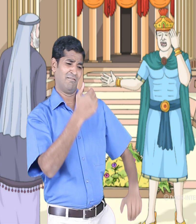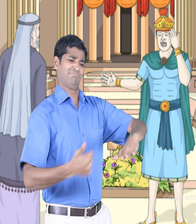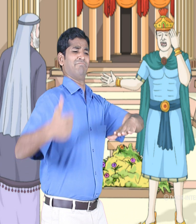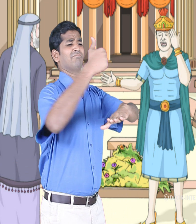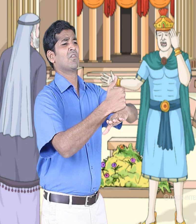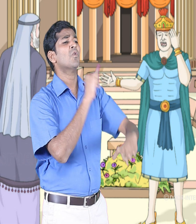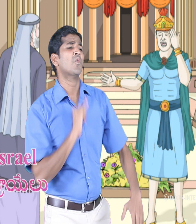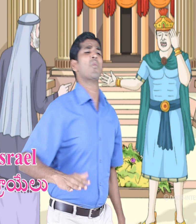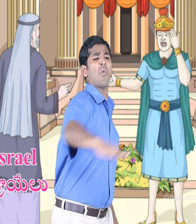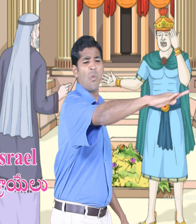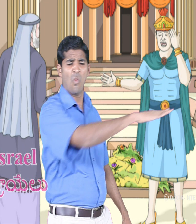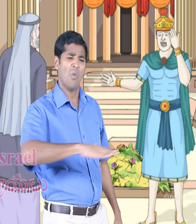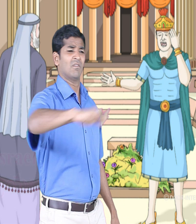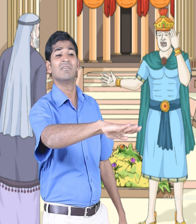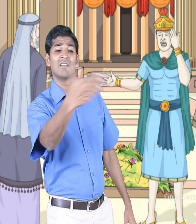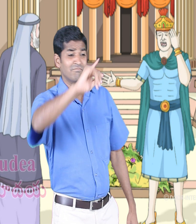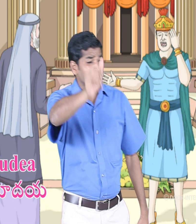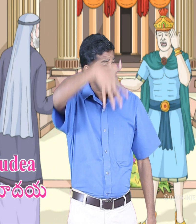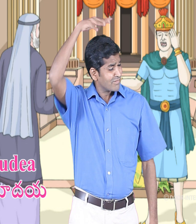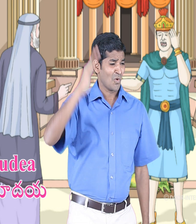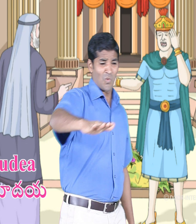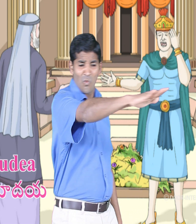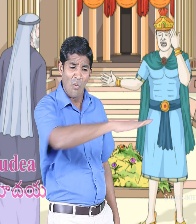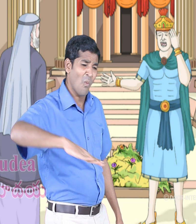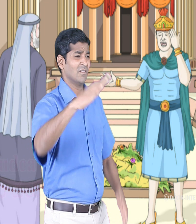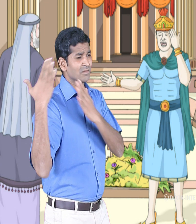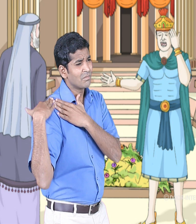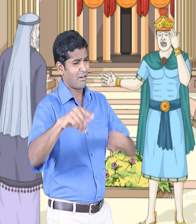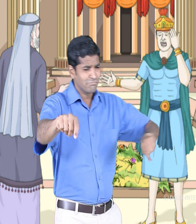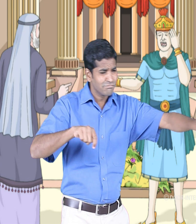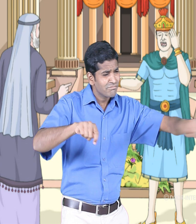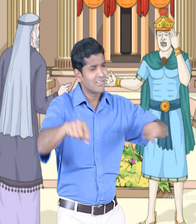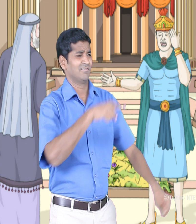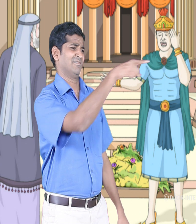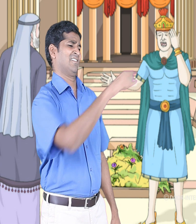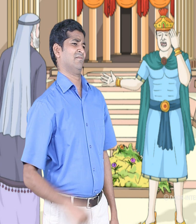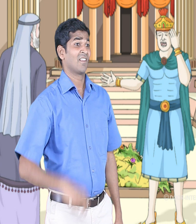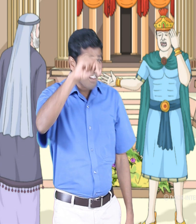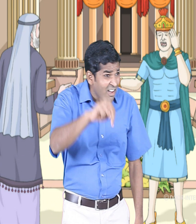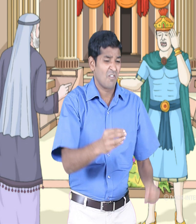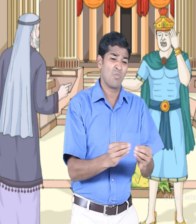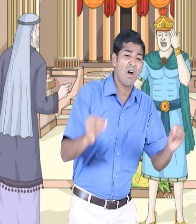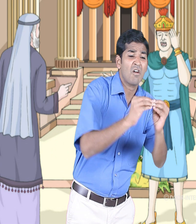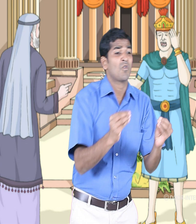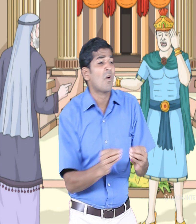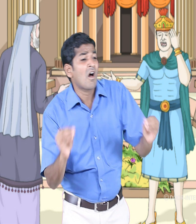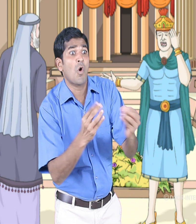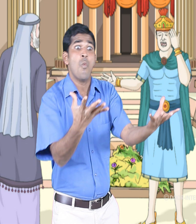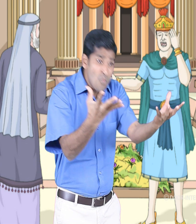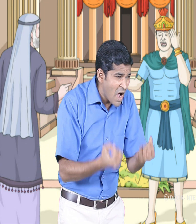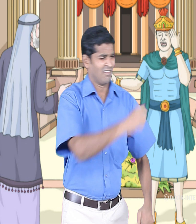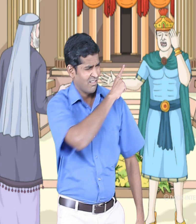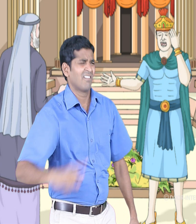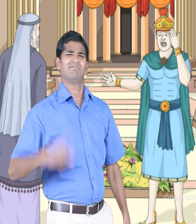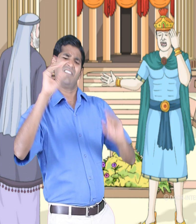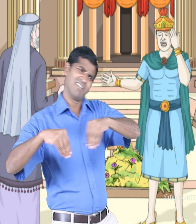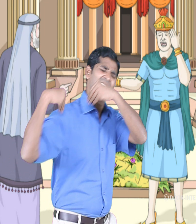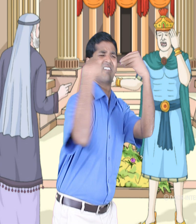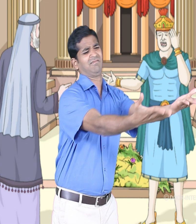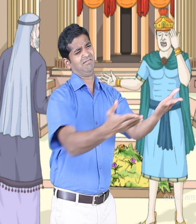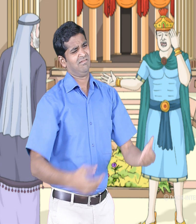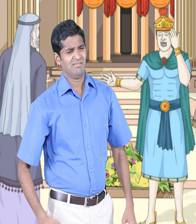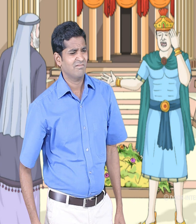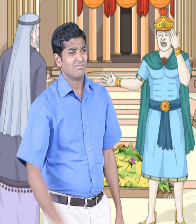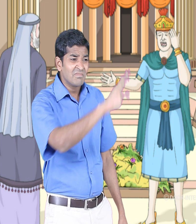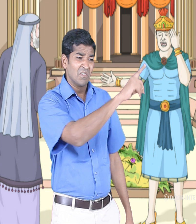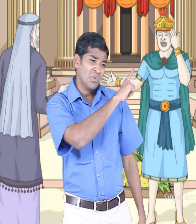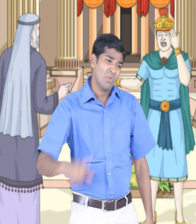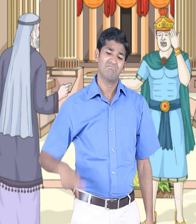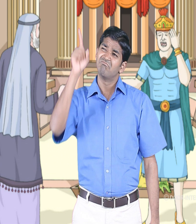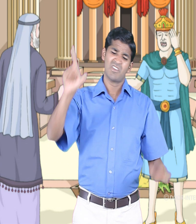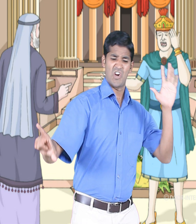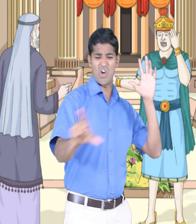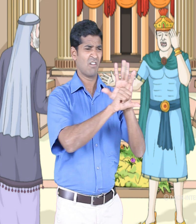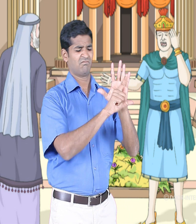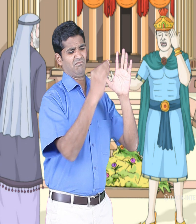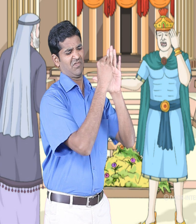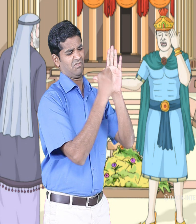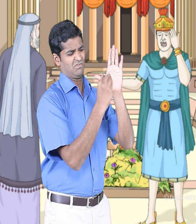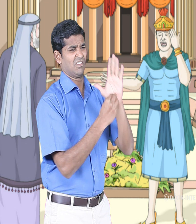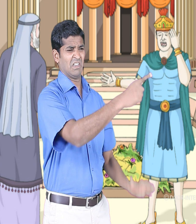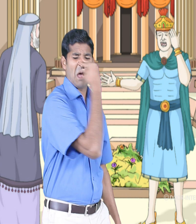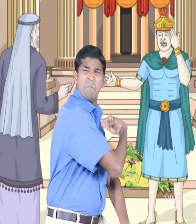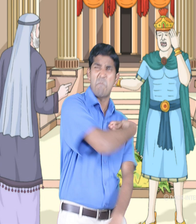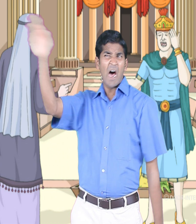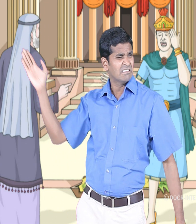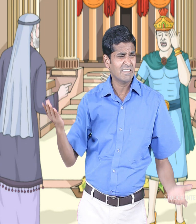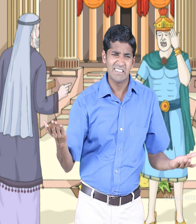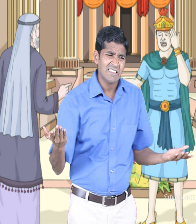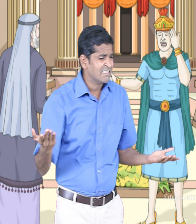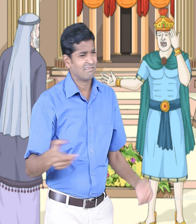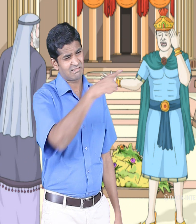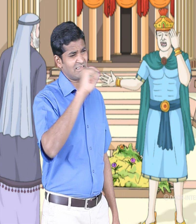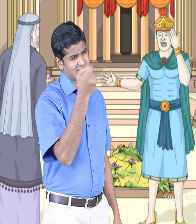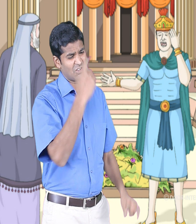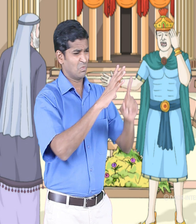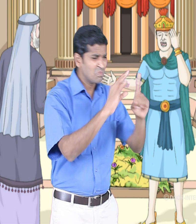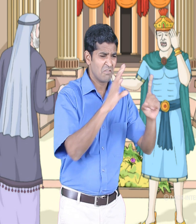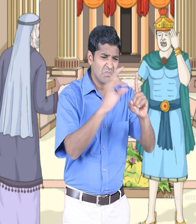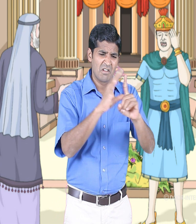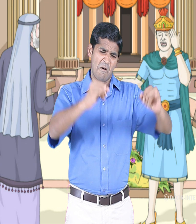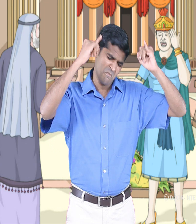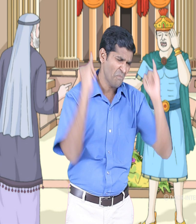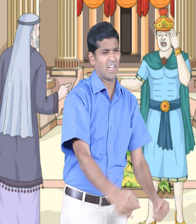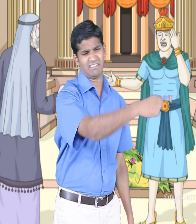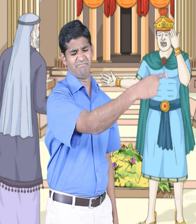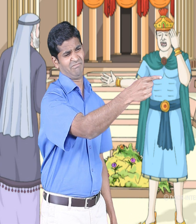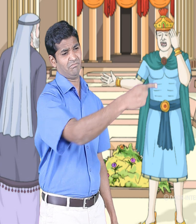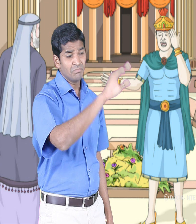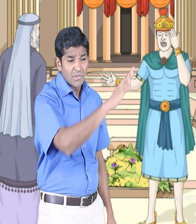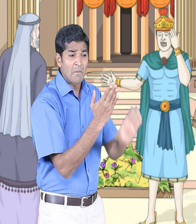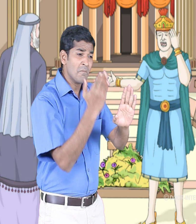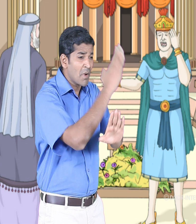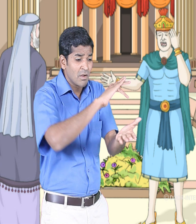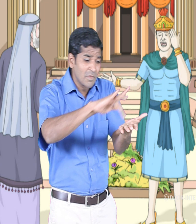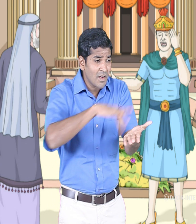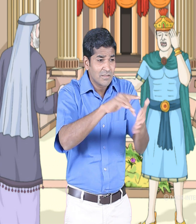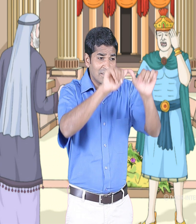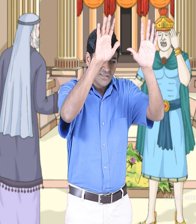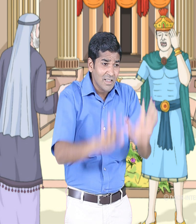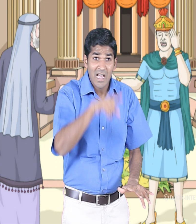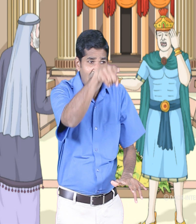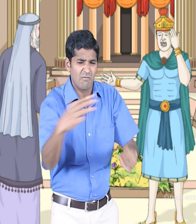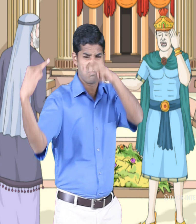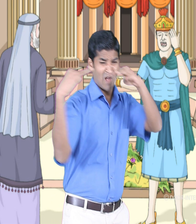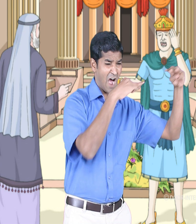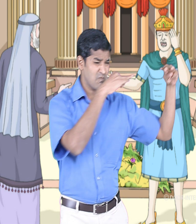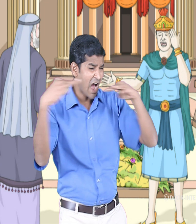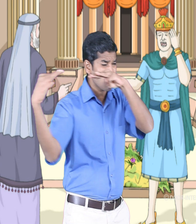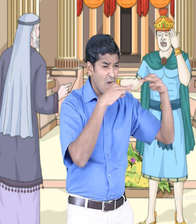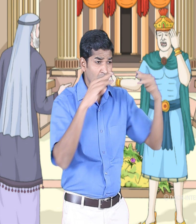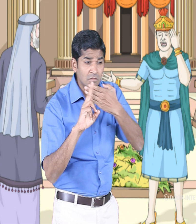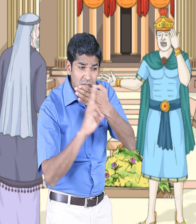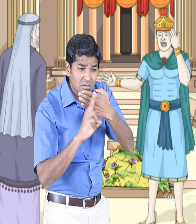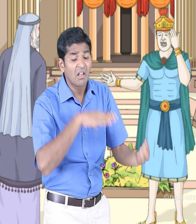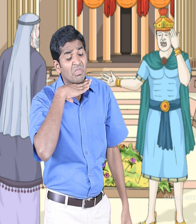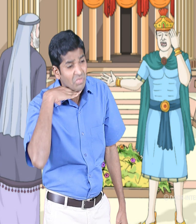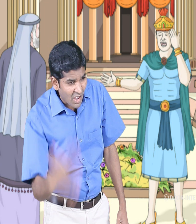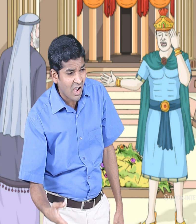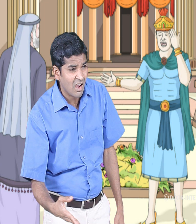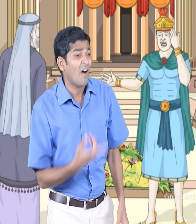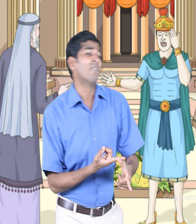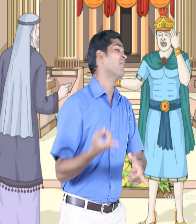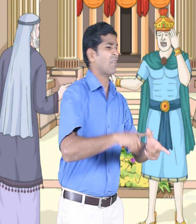I gave you the house of Israel and Judah, and if that was not enough, I would have given you even more. Why then have you despised the command of the LORD by doing evil in His sight?